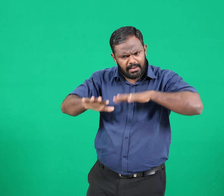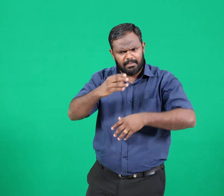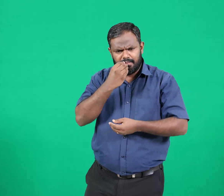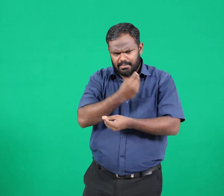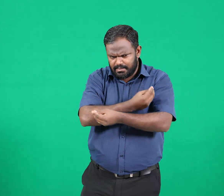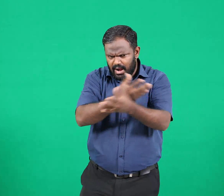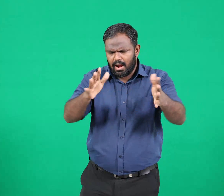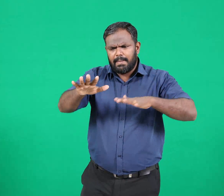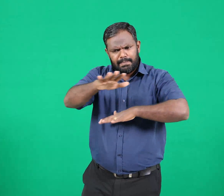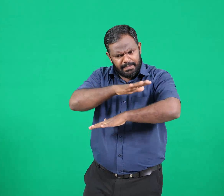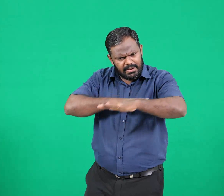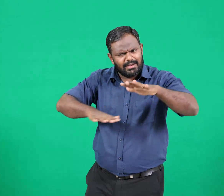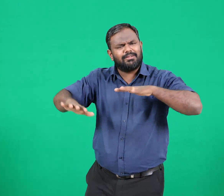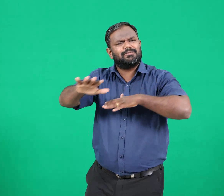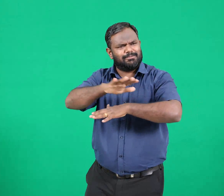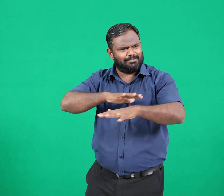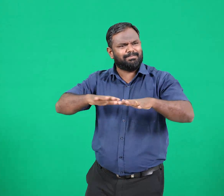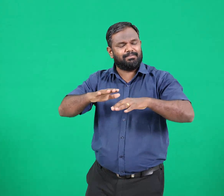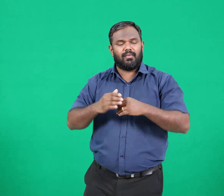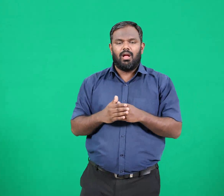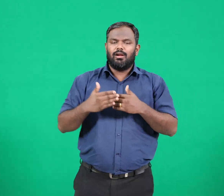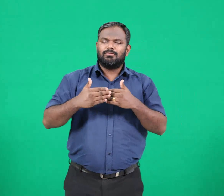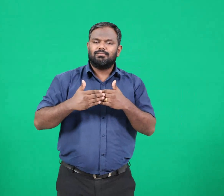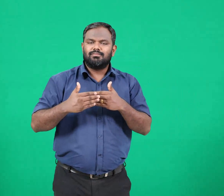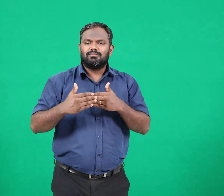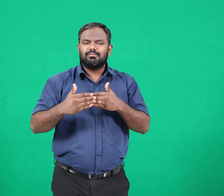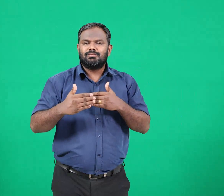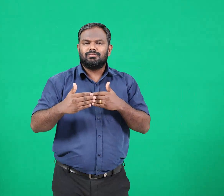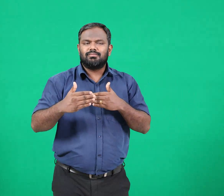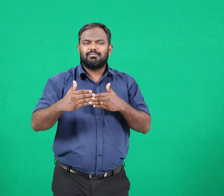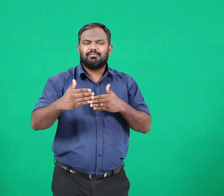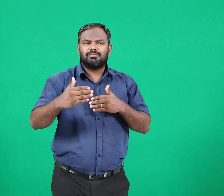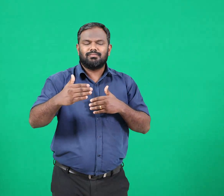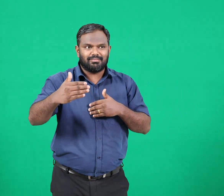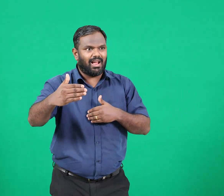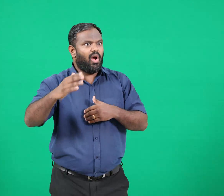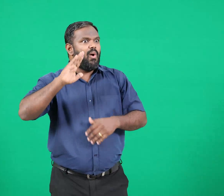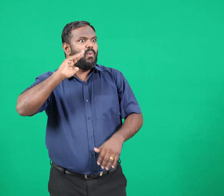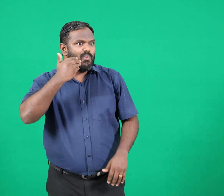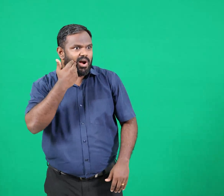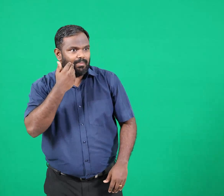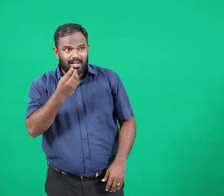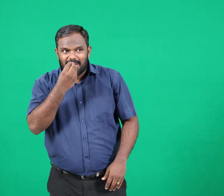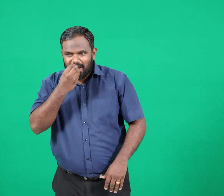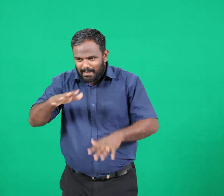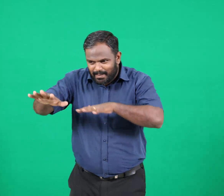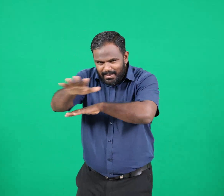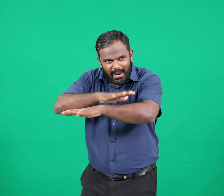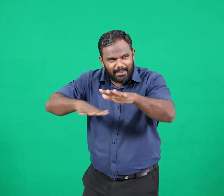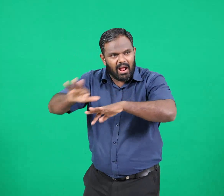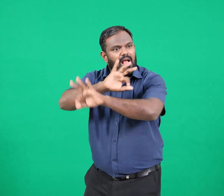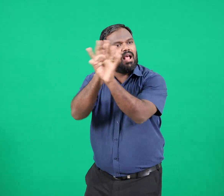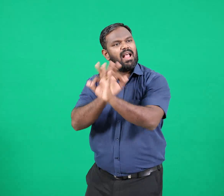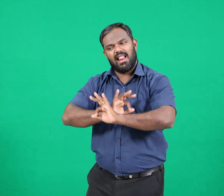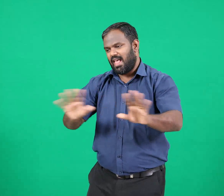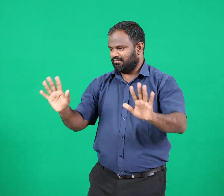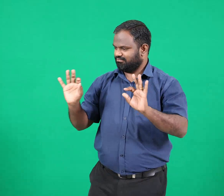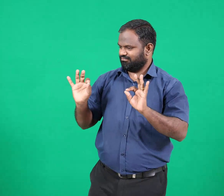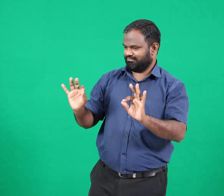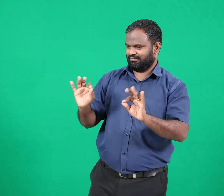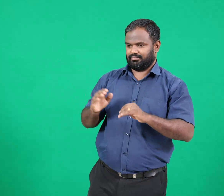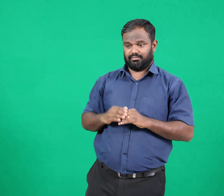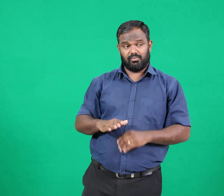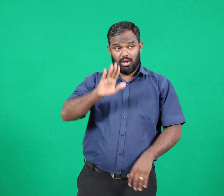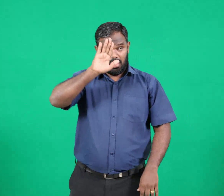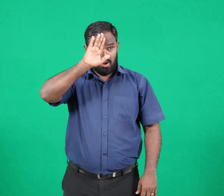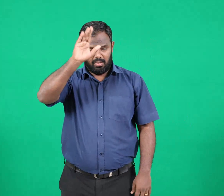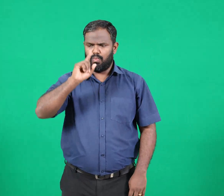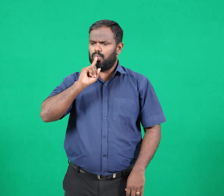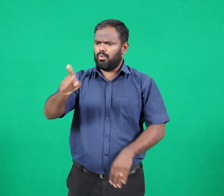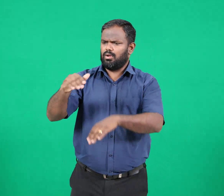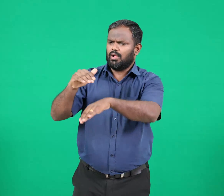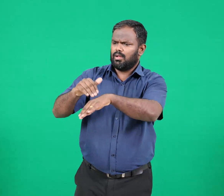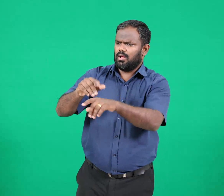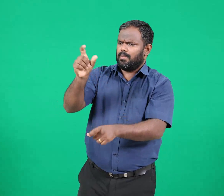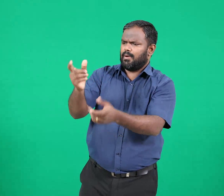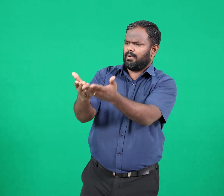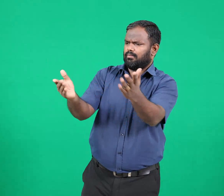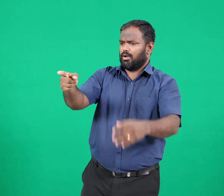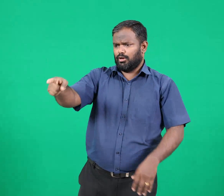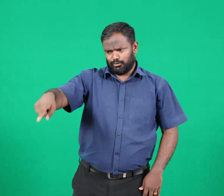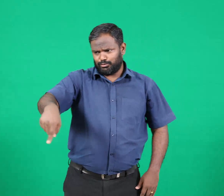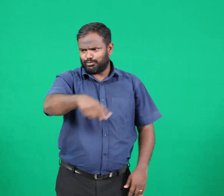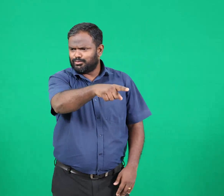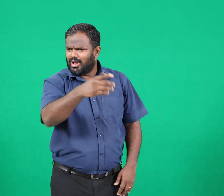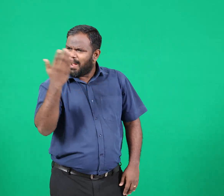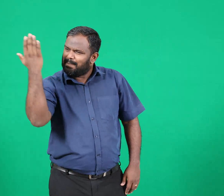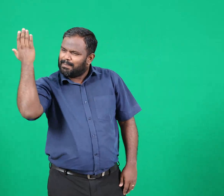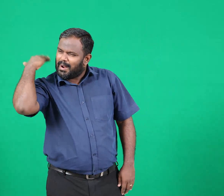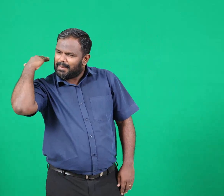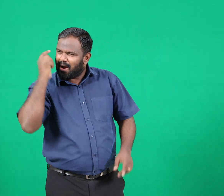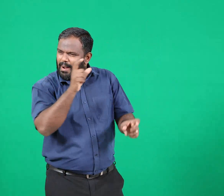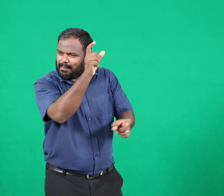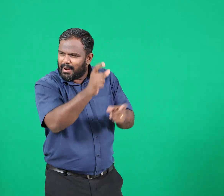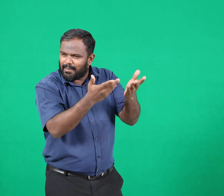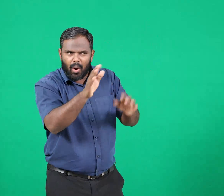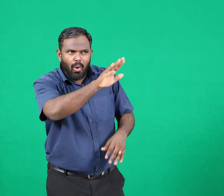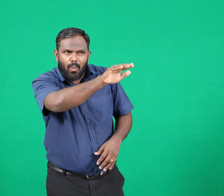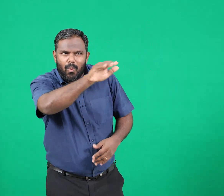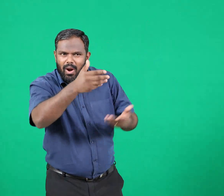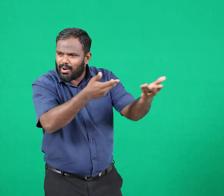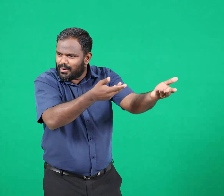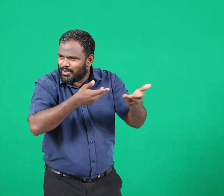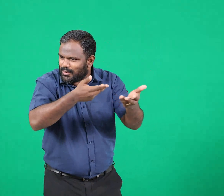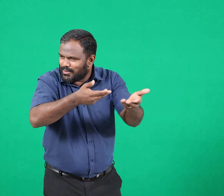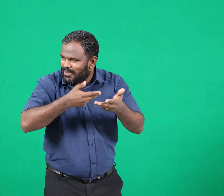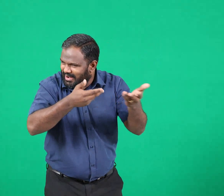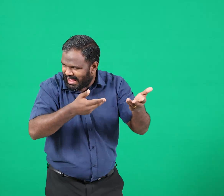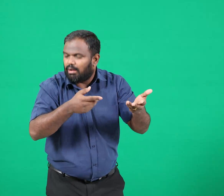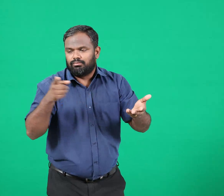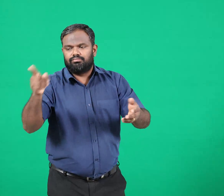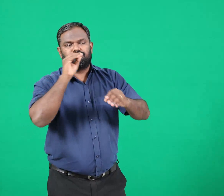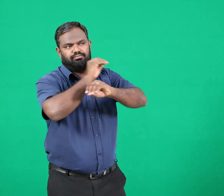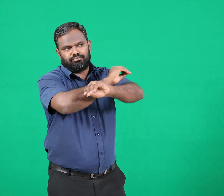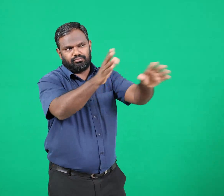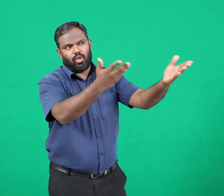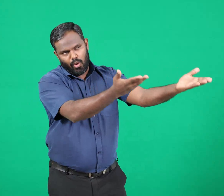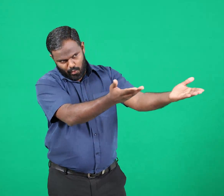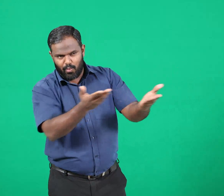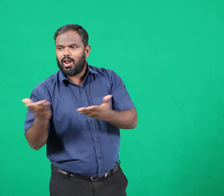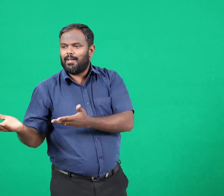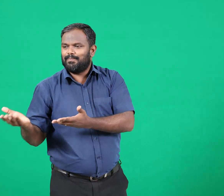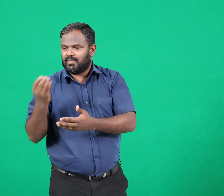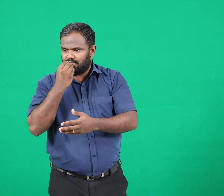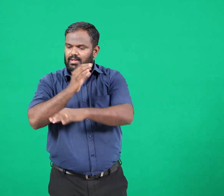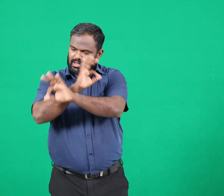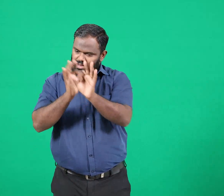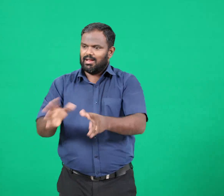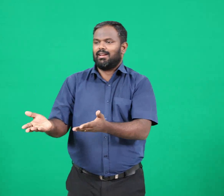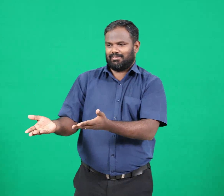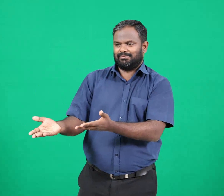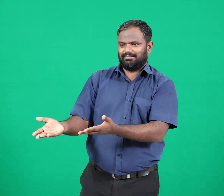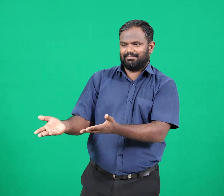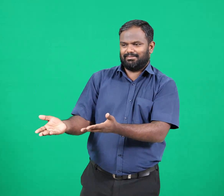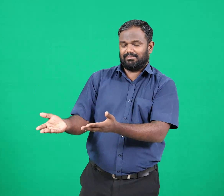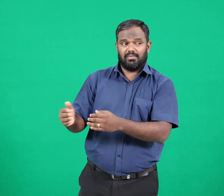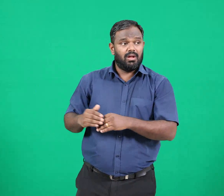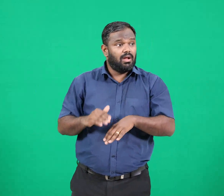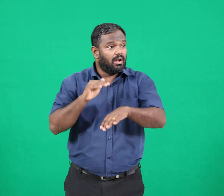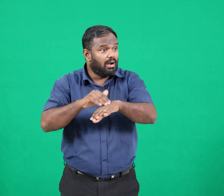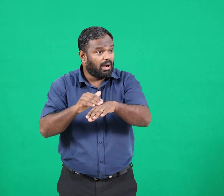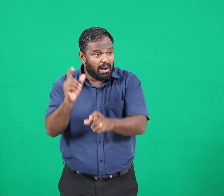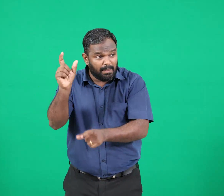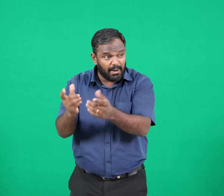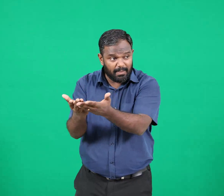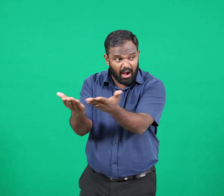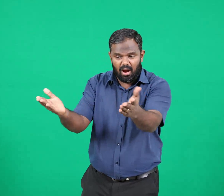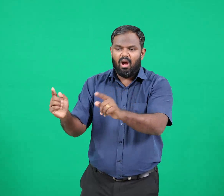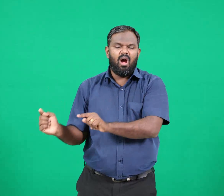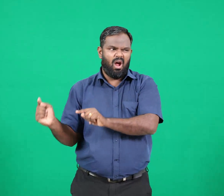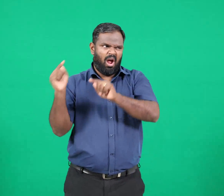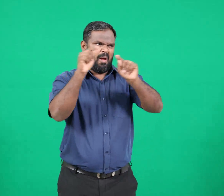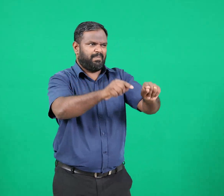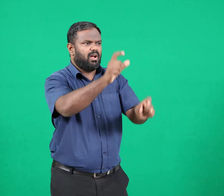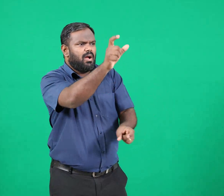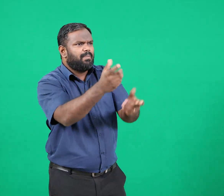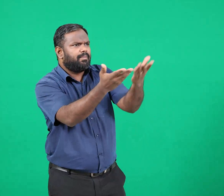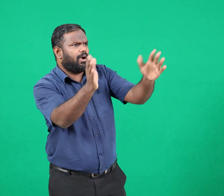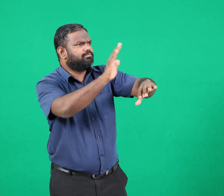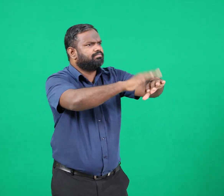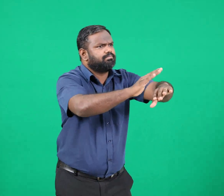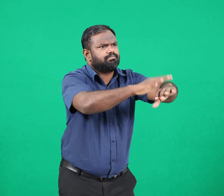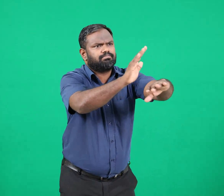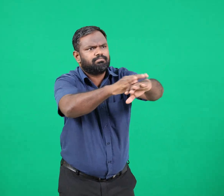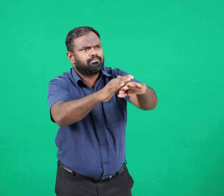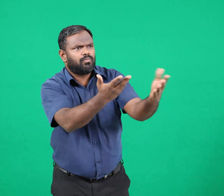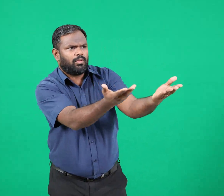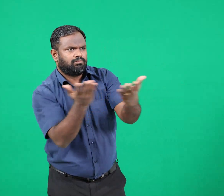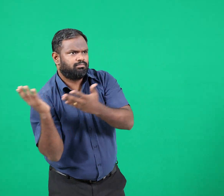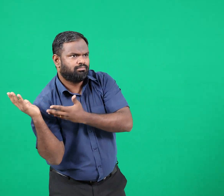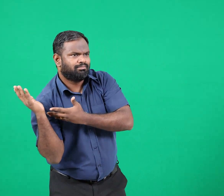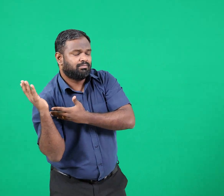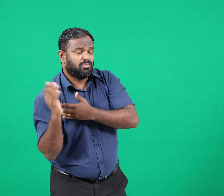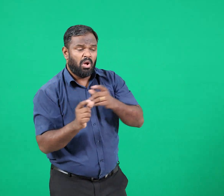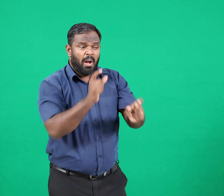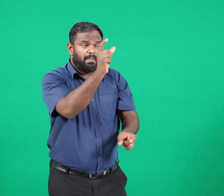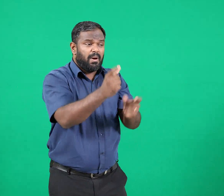He sent his servants to call those he had invited to the banquet, but they refused to come.